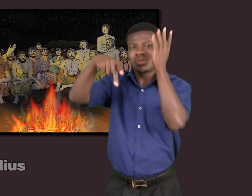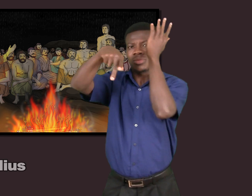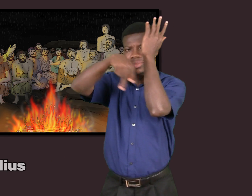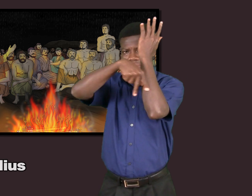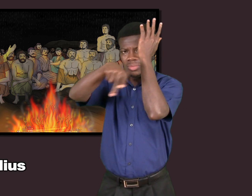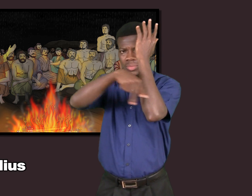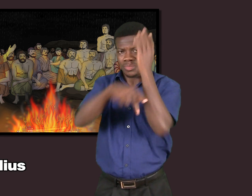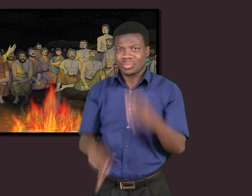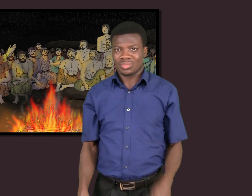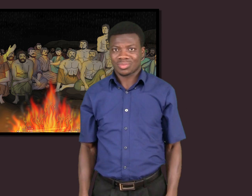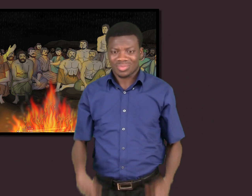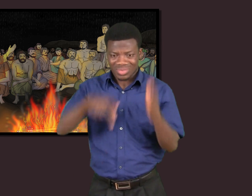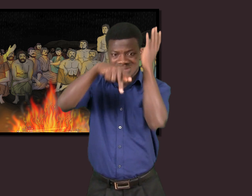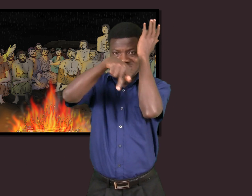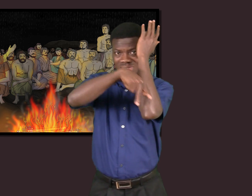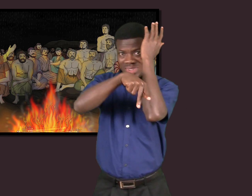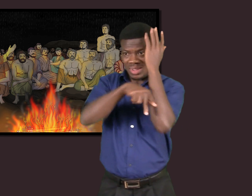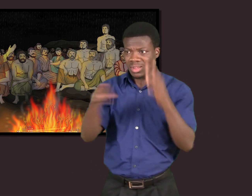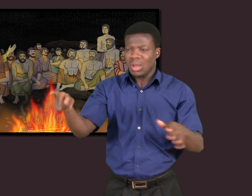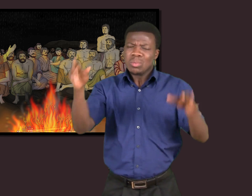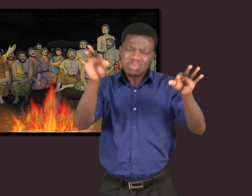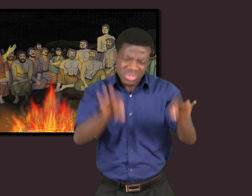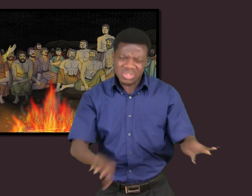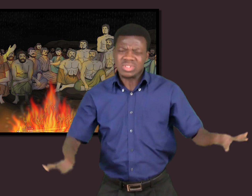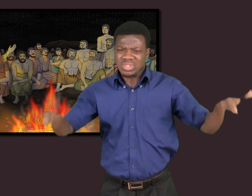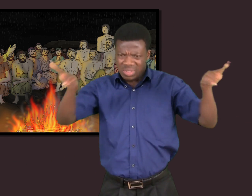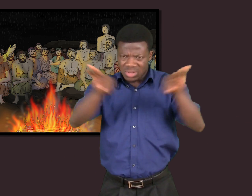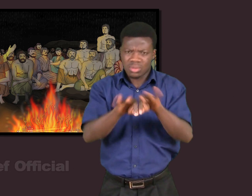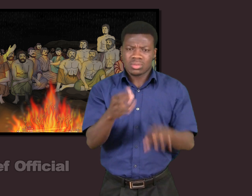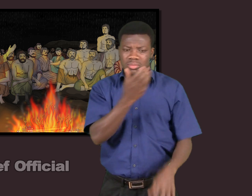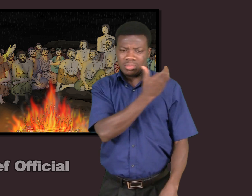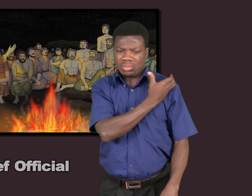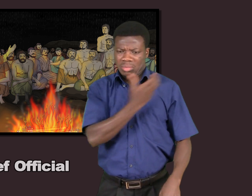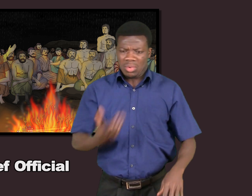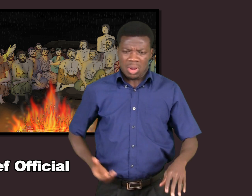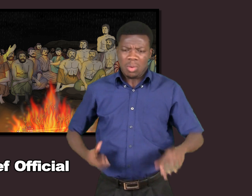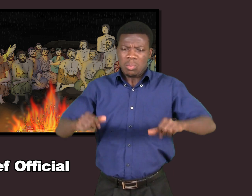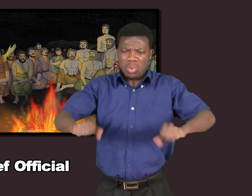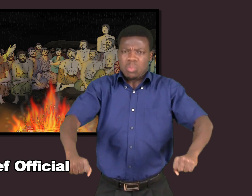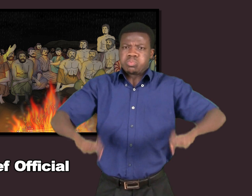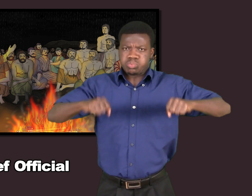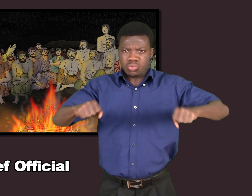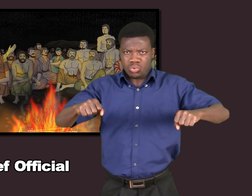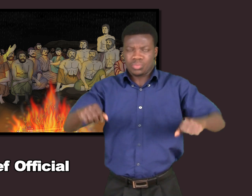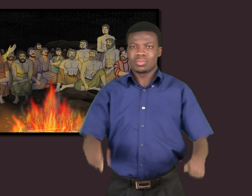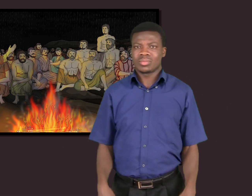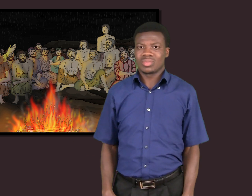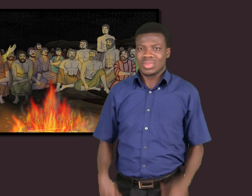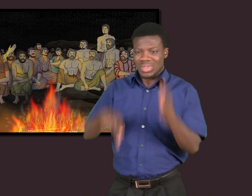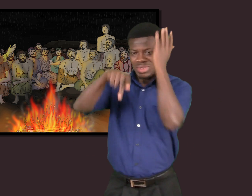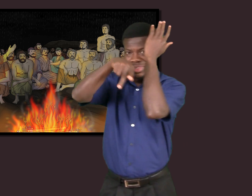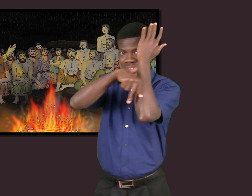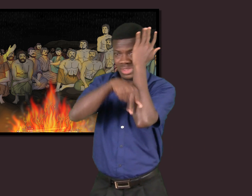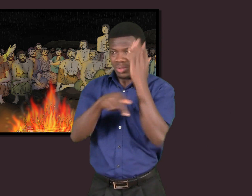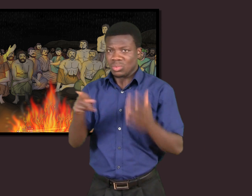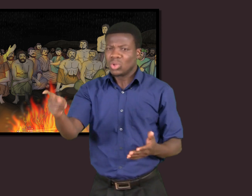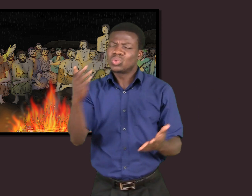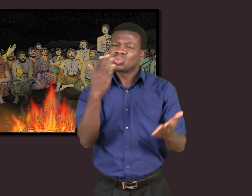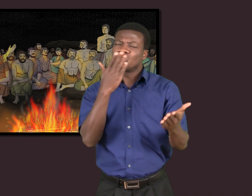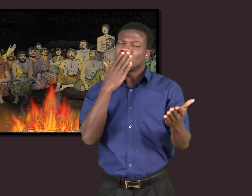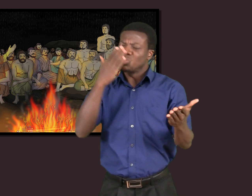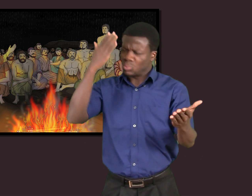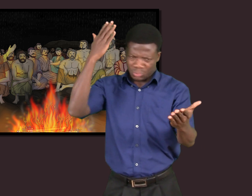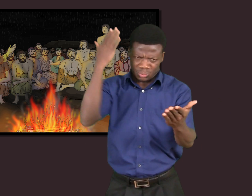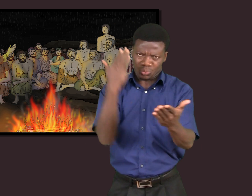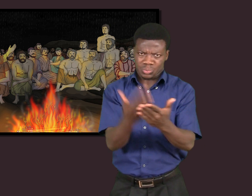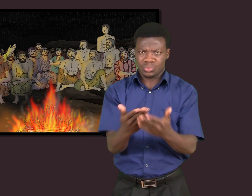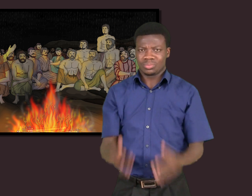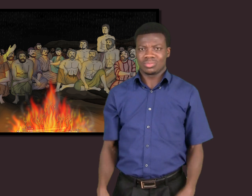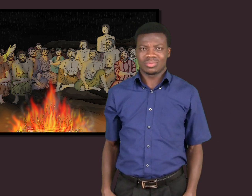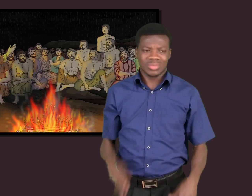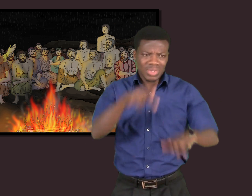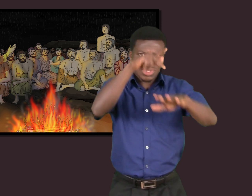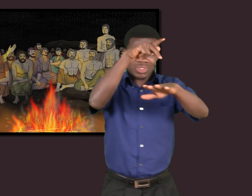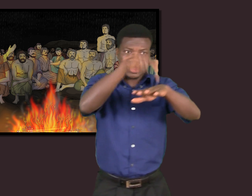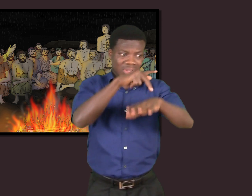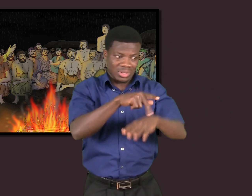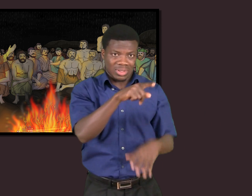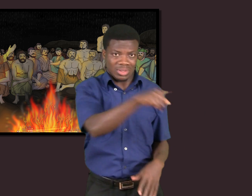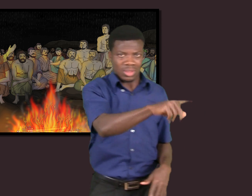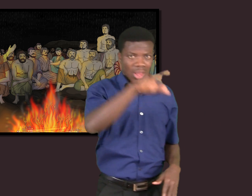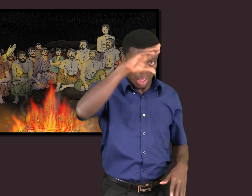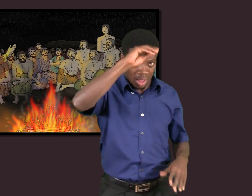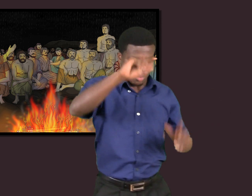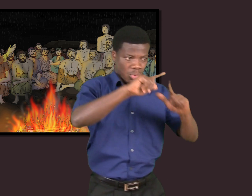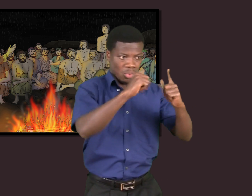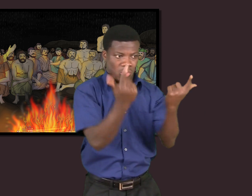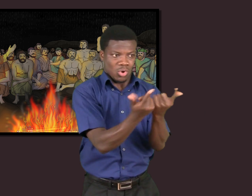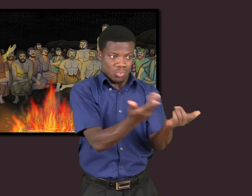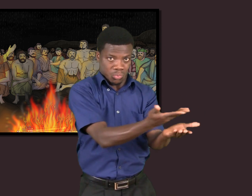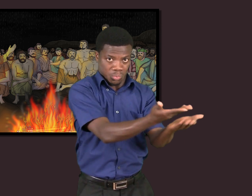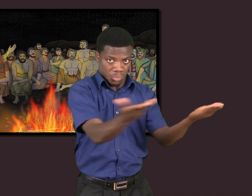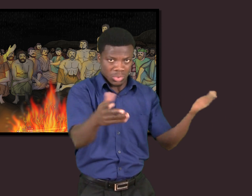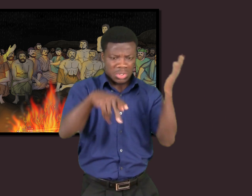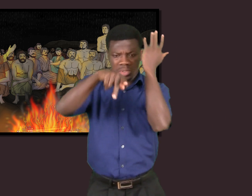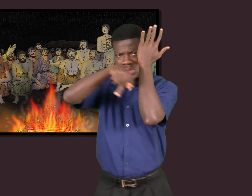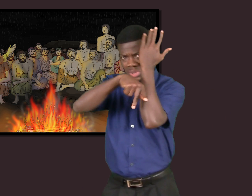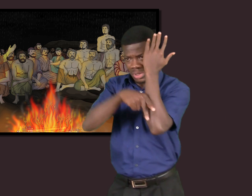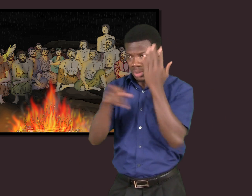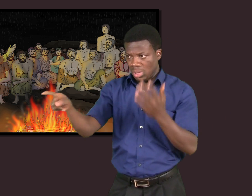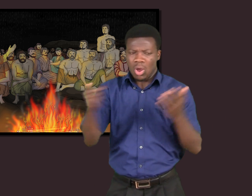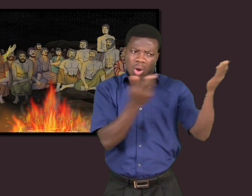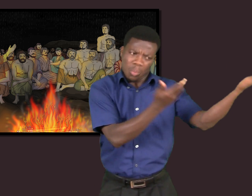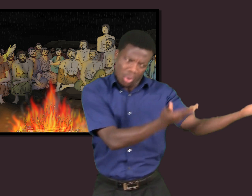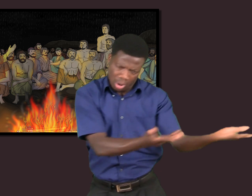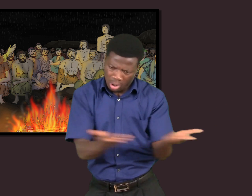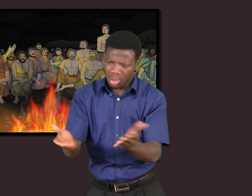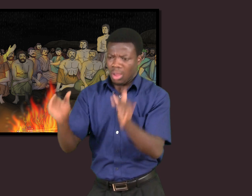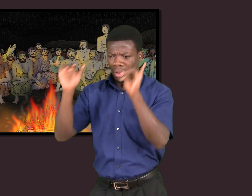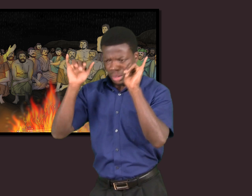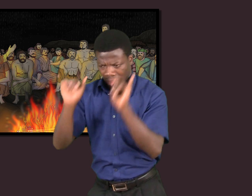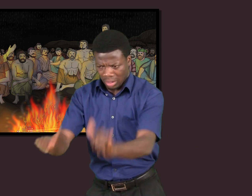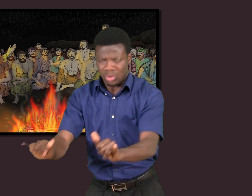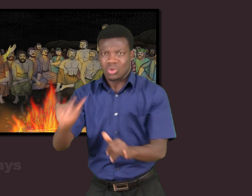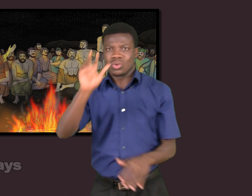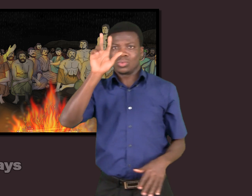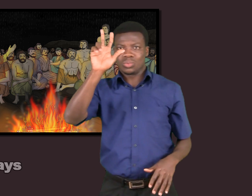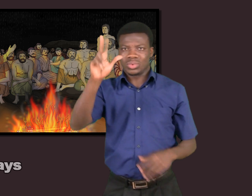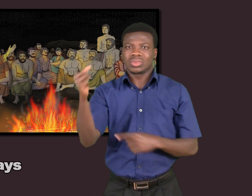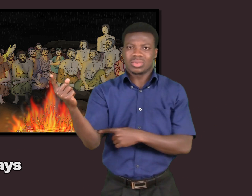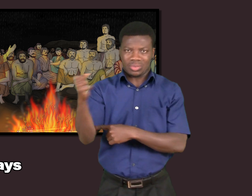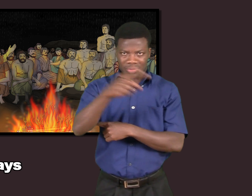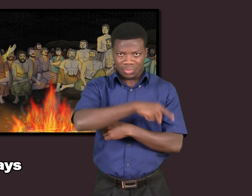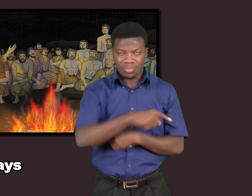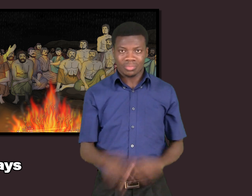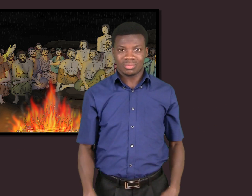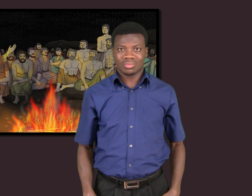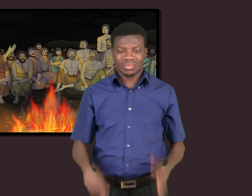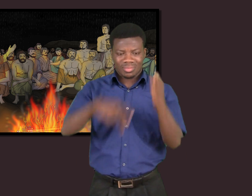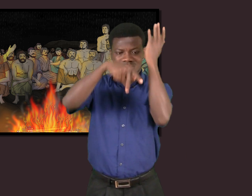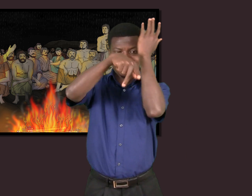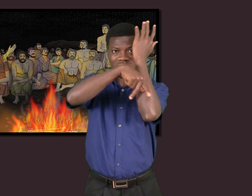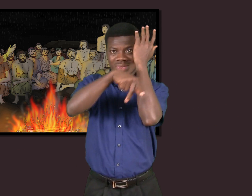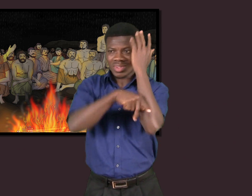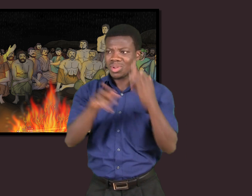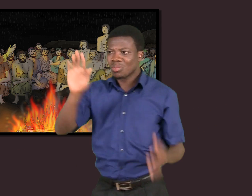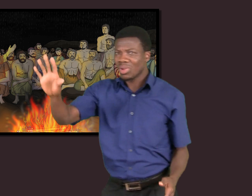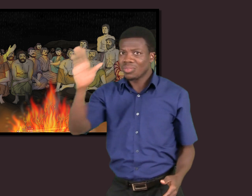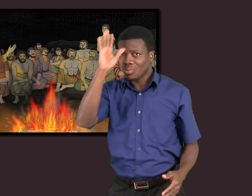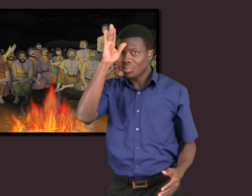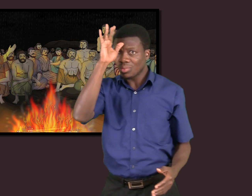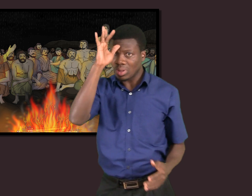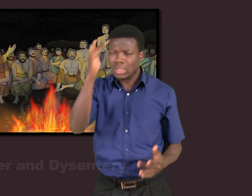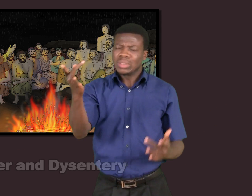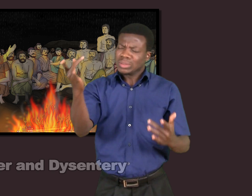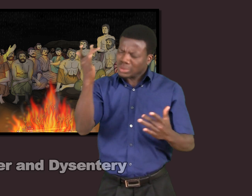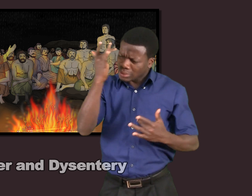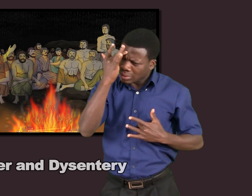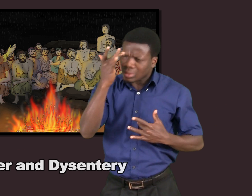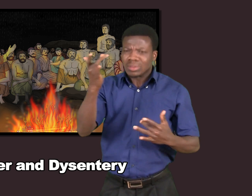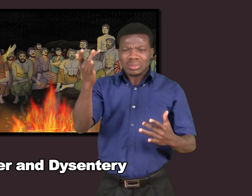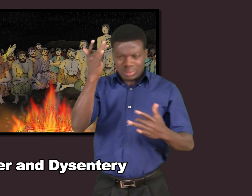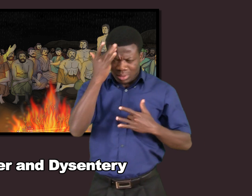He welcomed us and entertained us hospitably for three days.